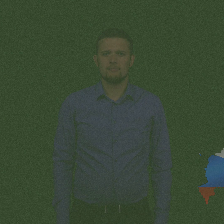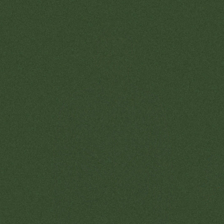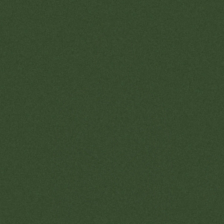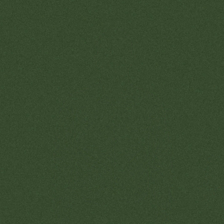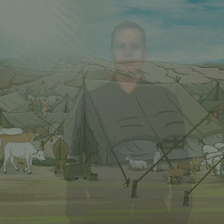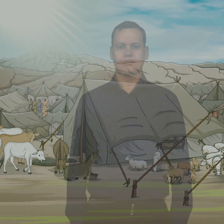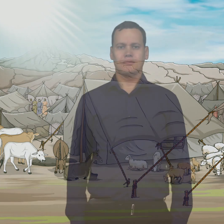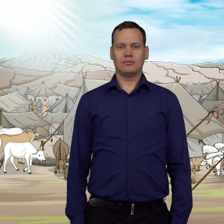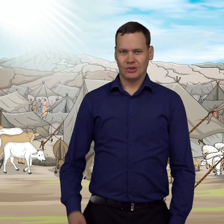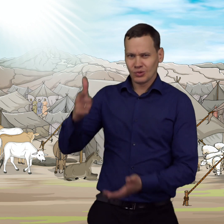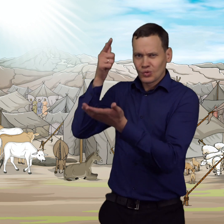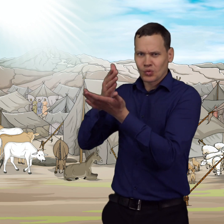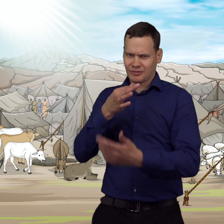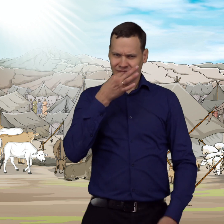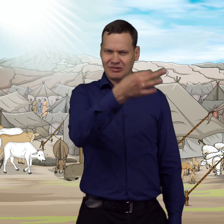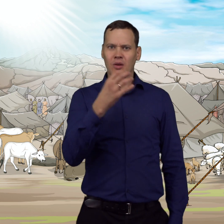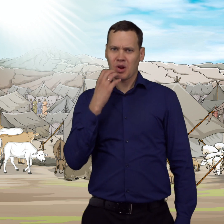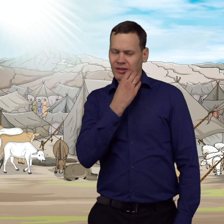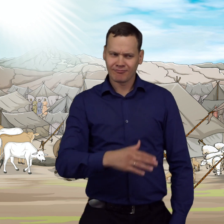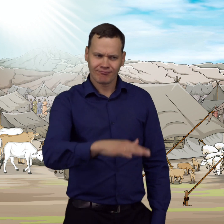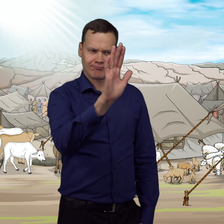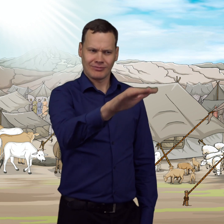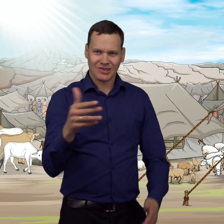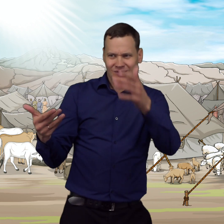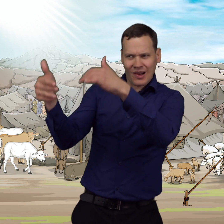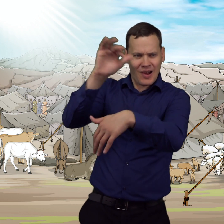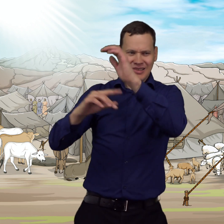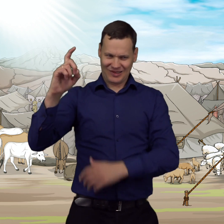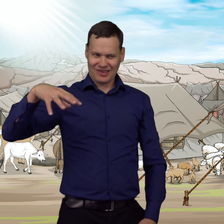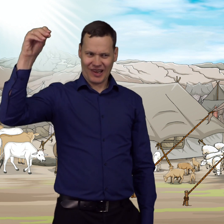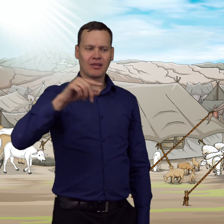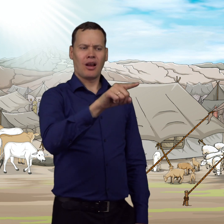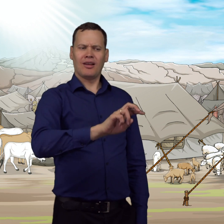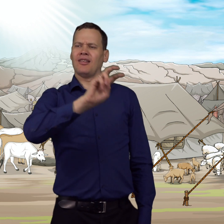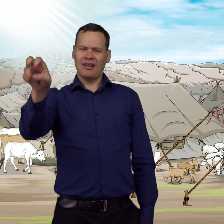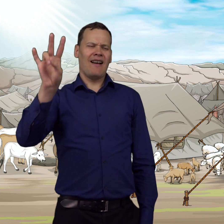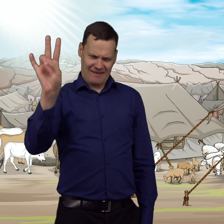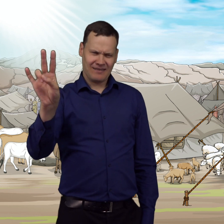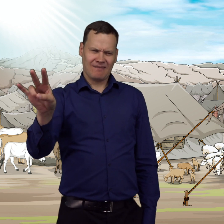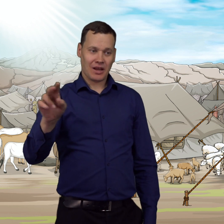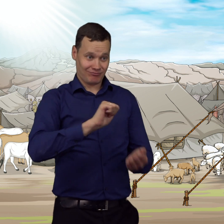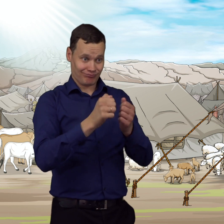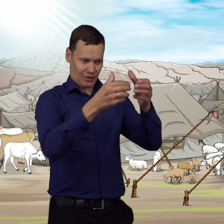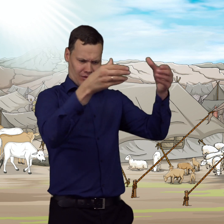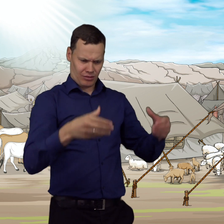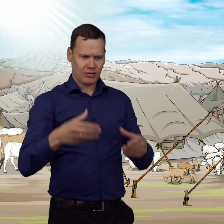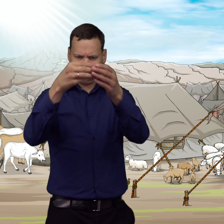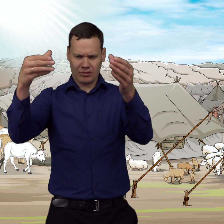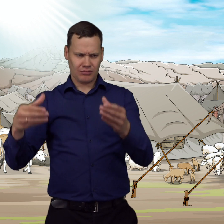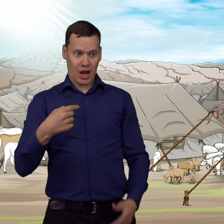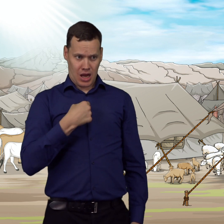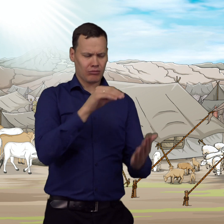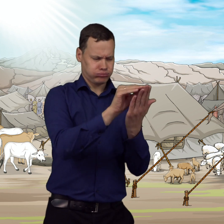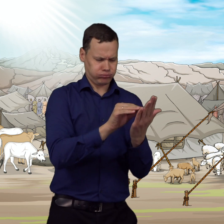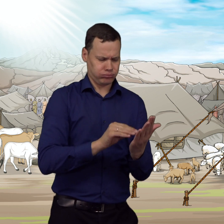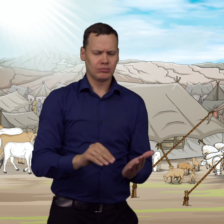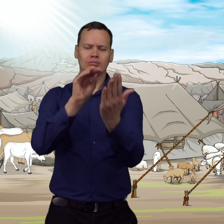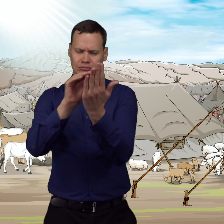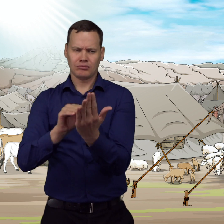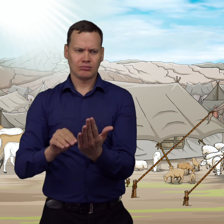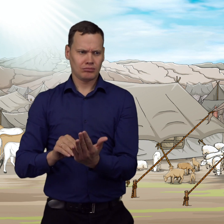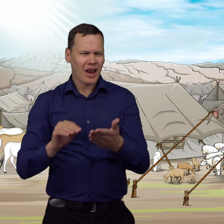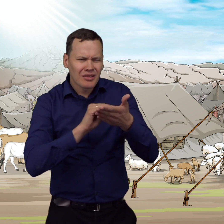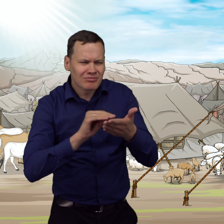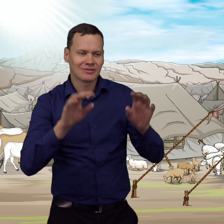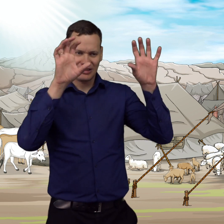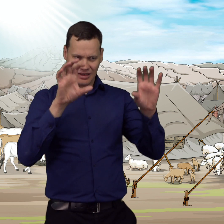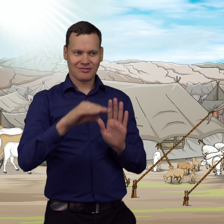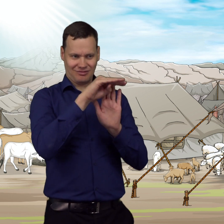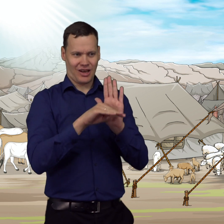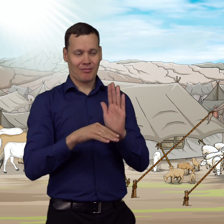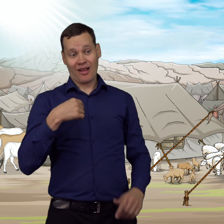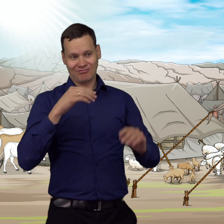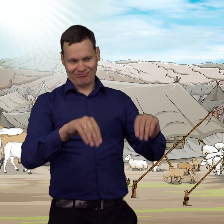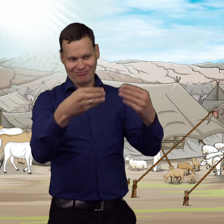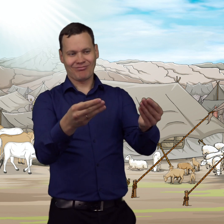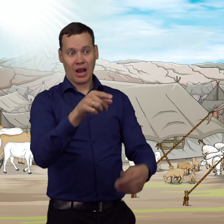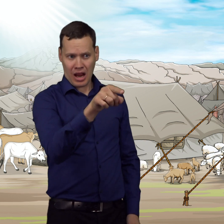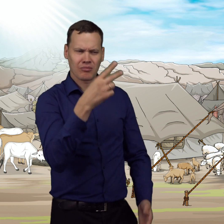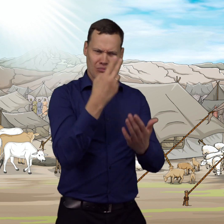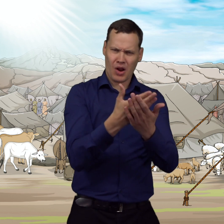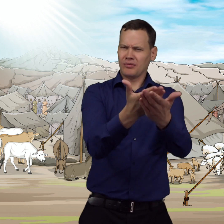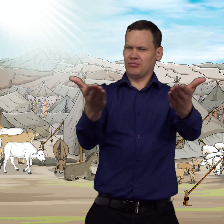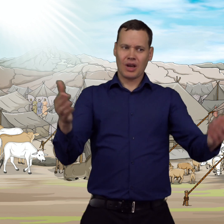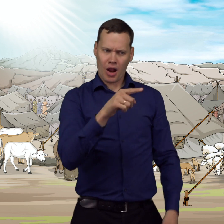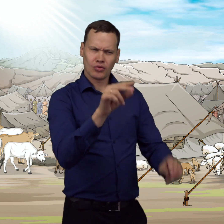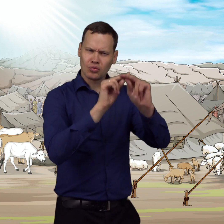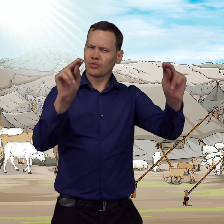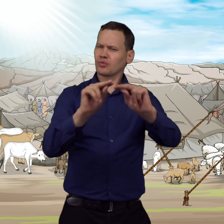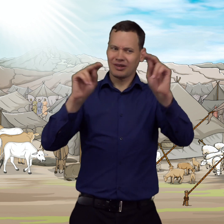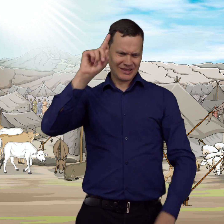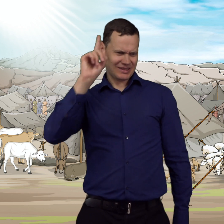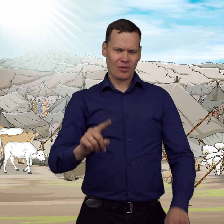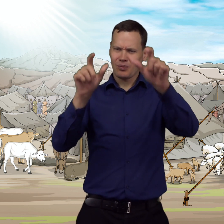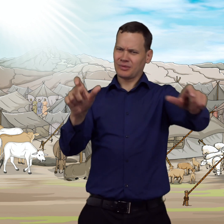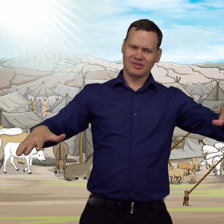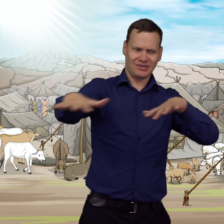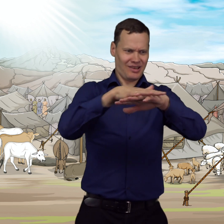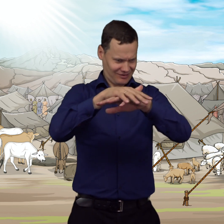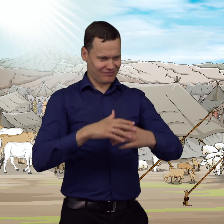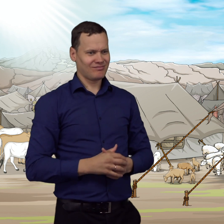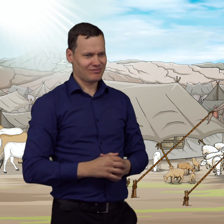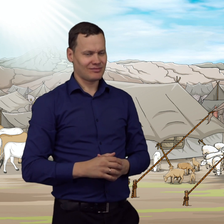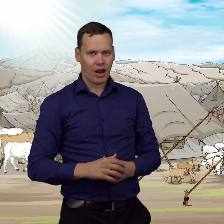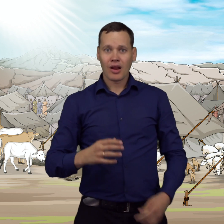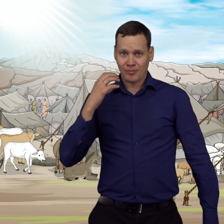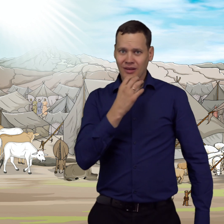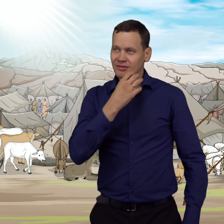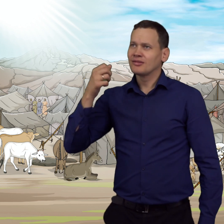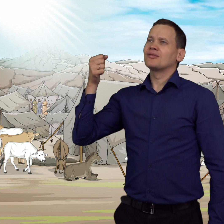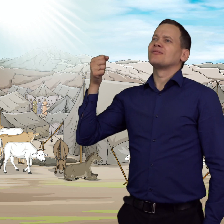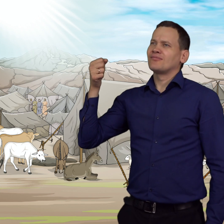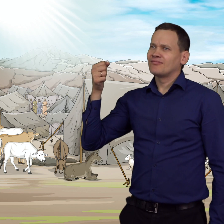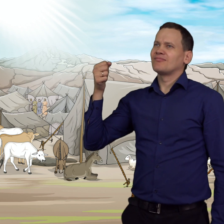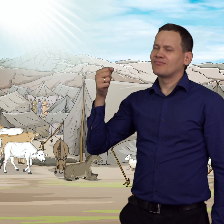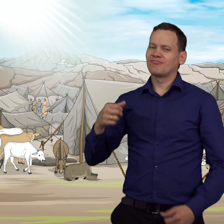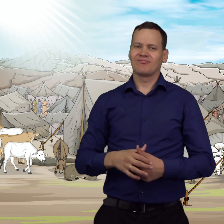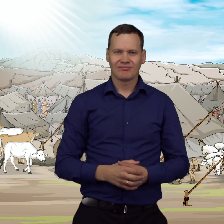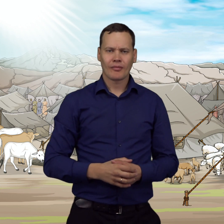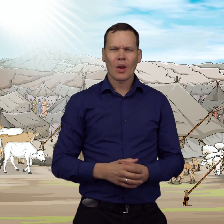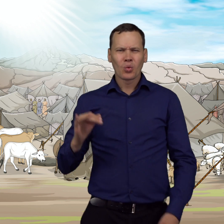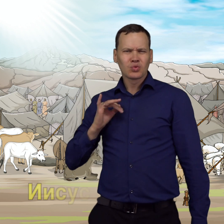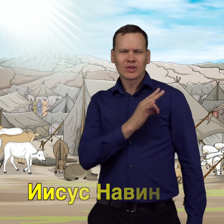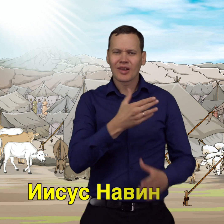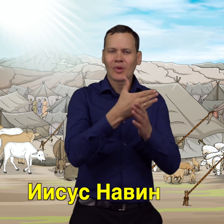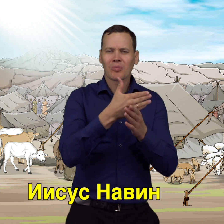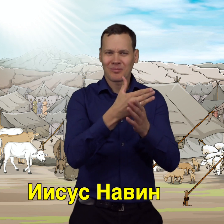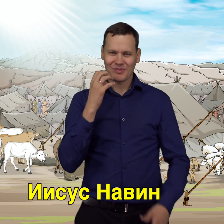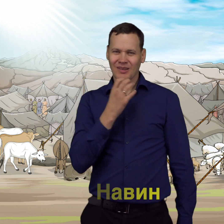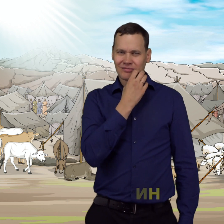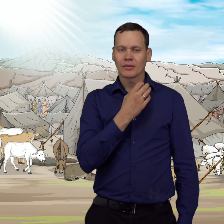Then the LORD said to Moses, “Come up to Me on the mountain and stay here, so that I may give you the tablets of stone, with the law and commandments I have written for their instruction.”